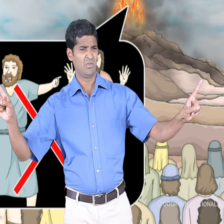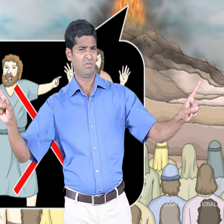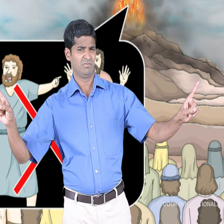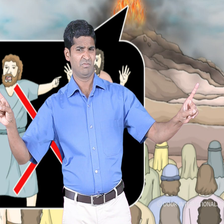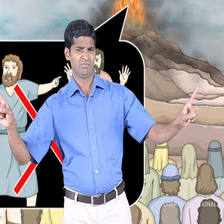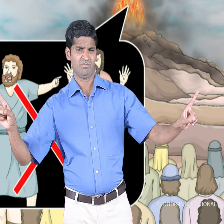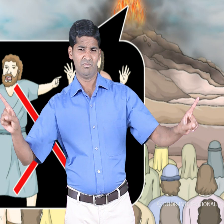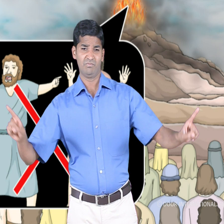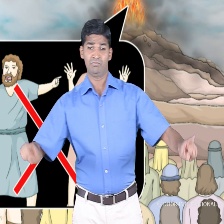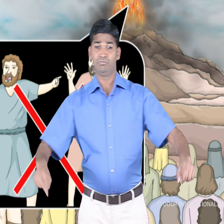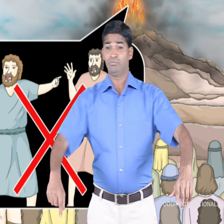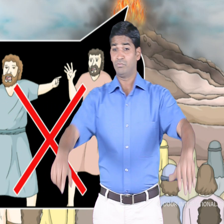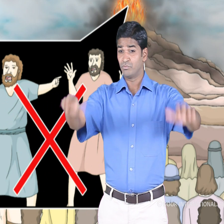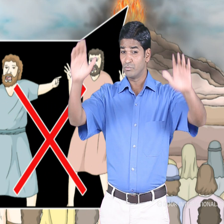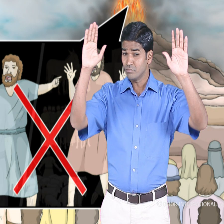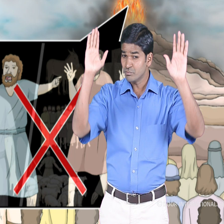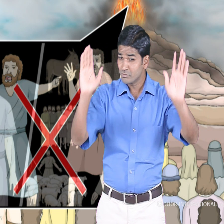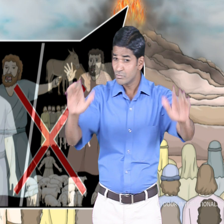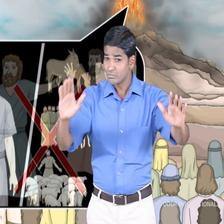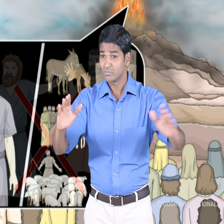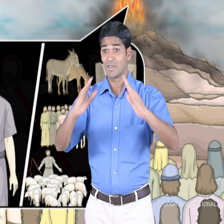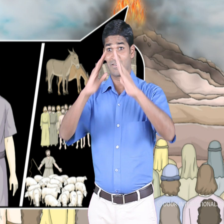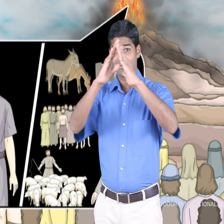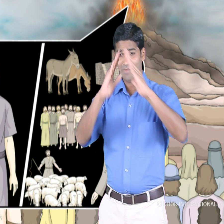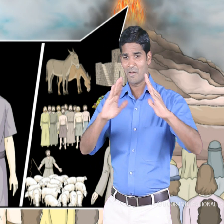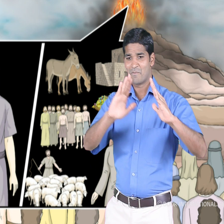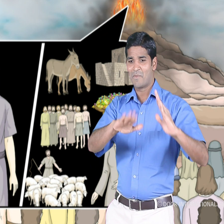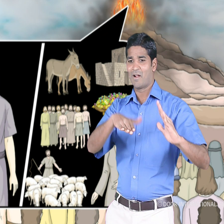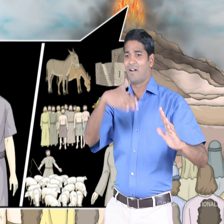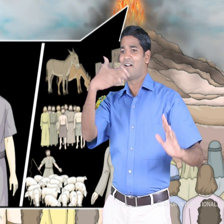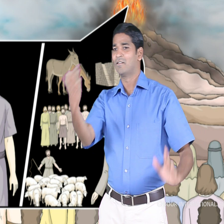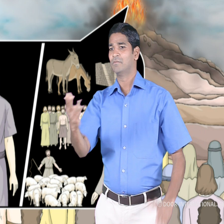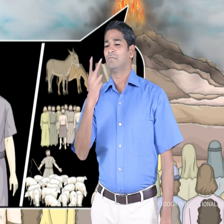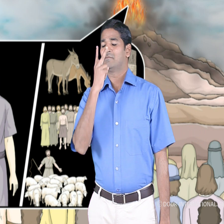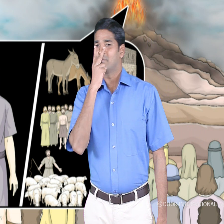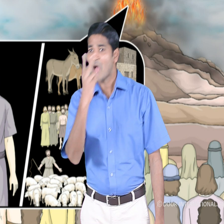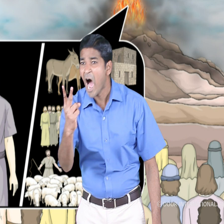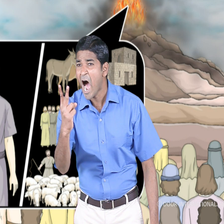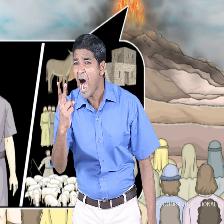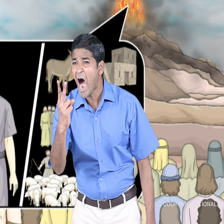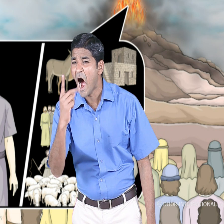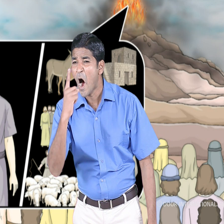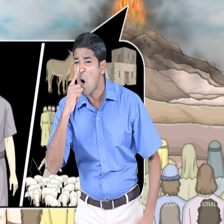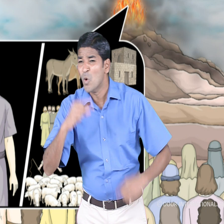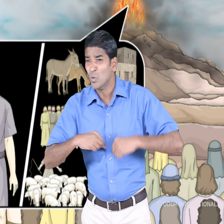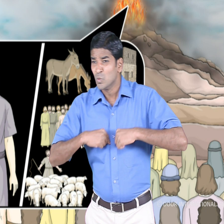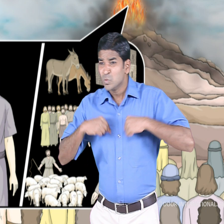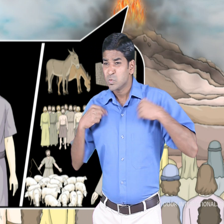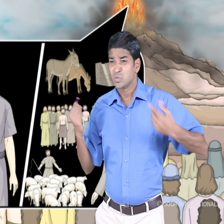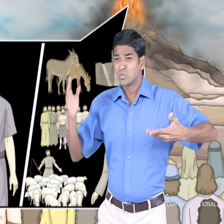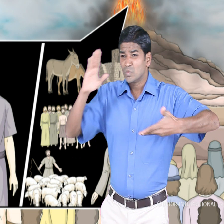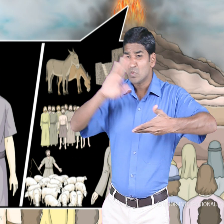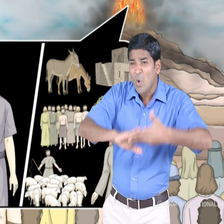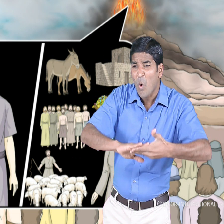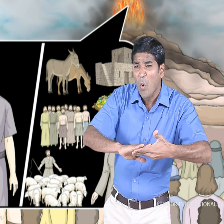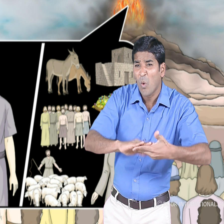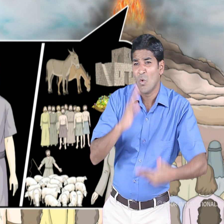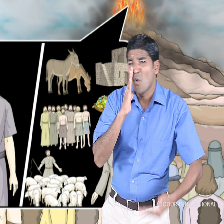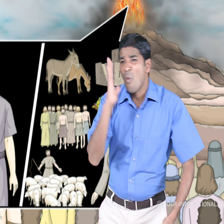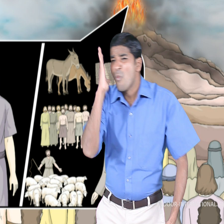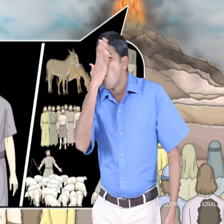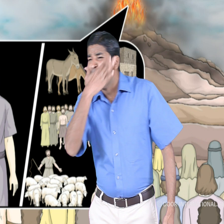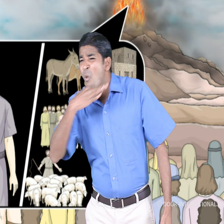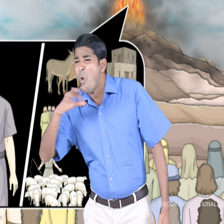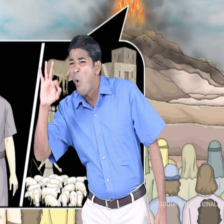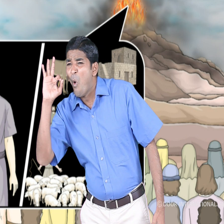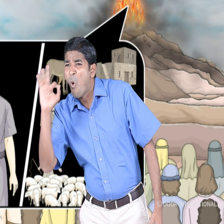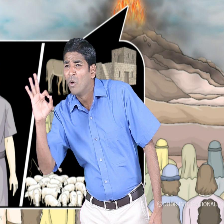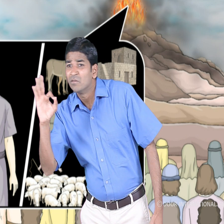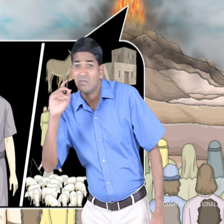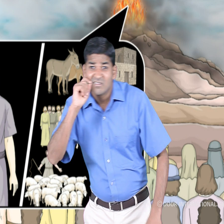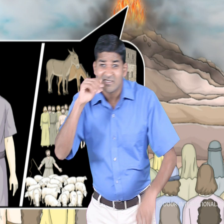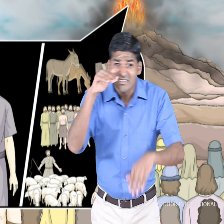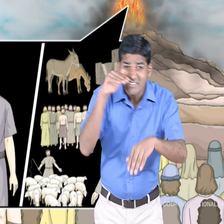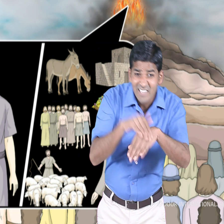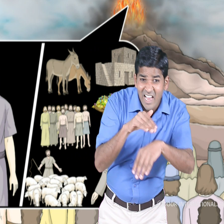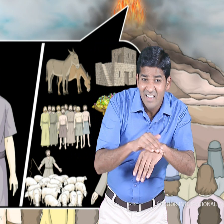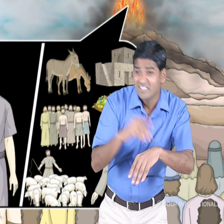You shall not covet your neighbor’s house.